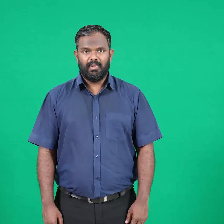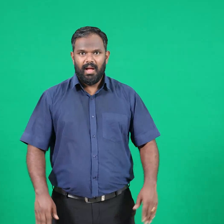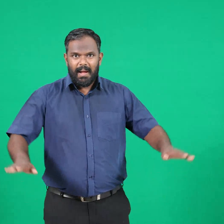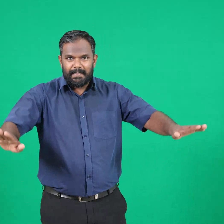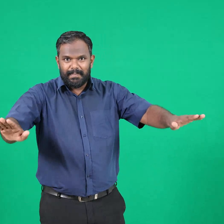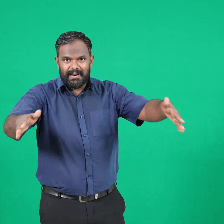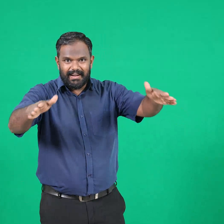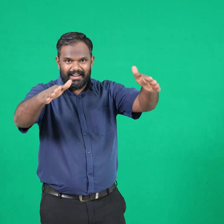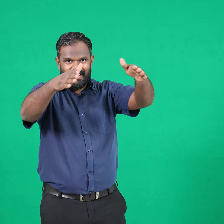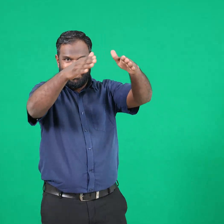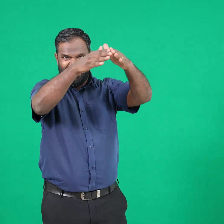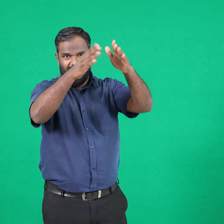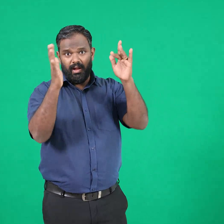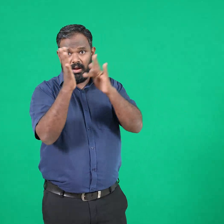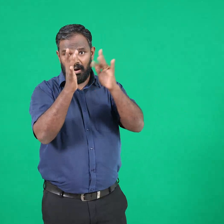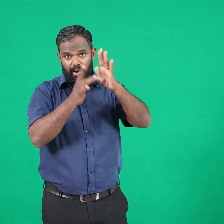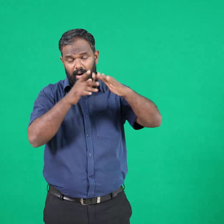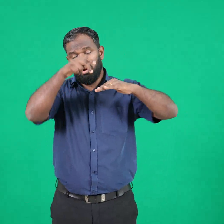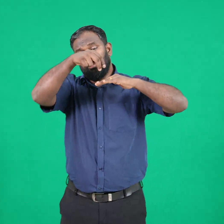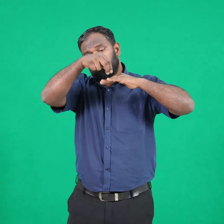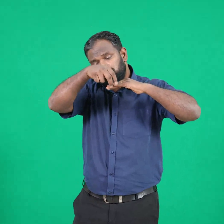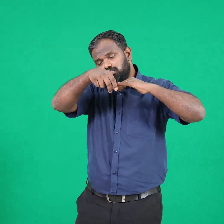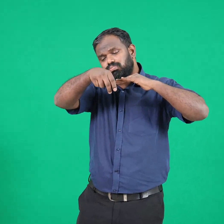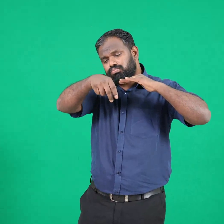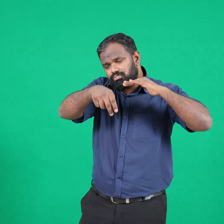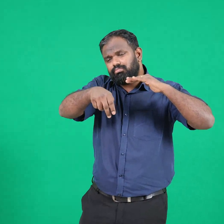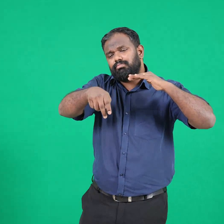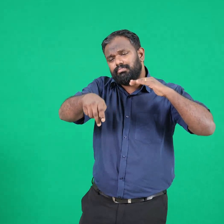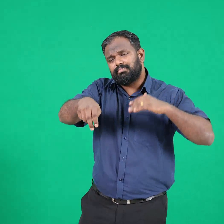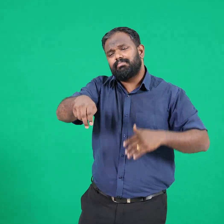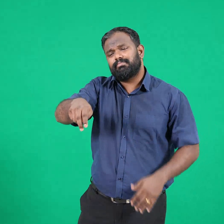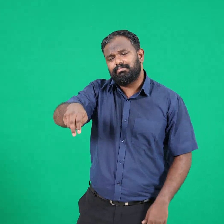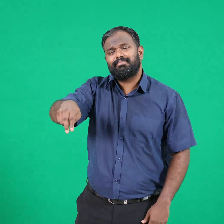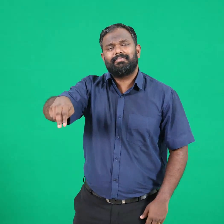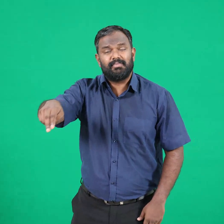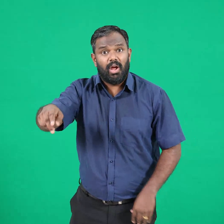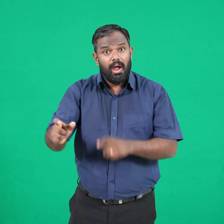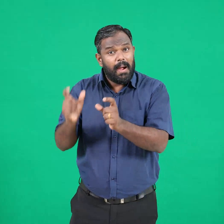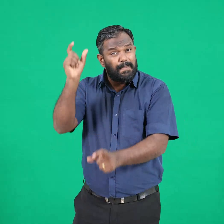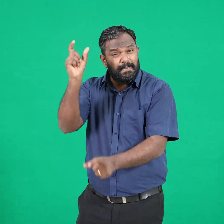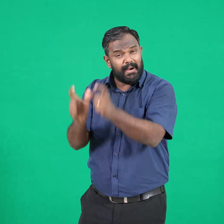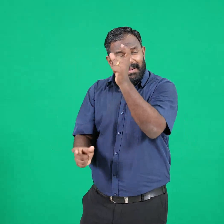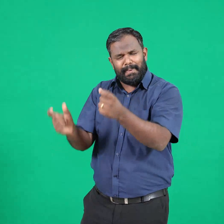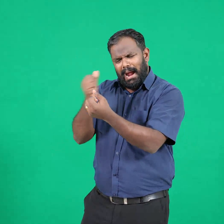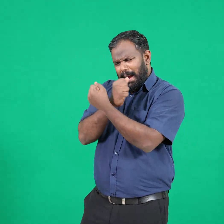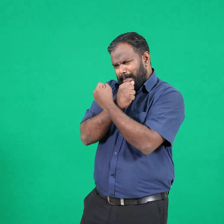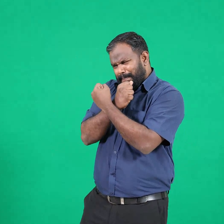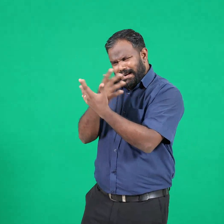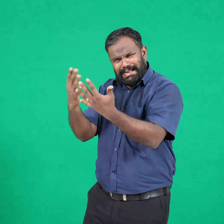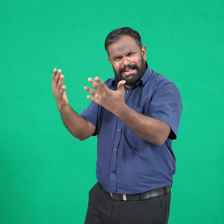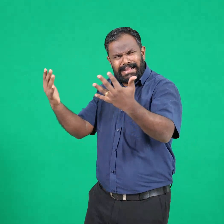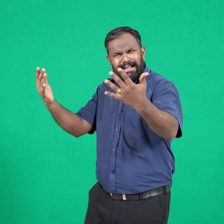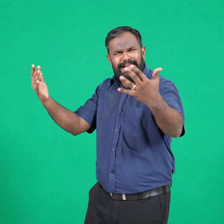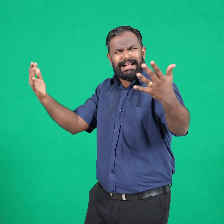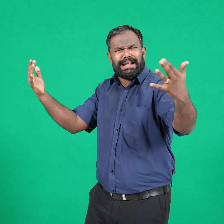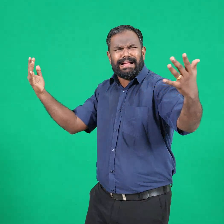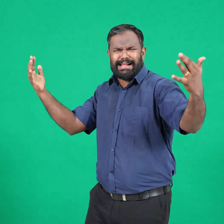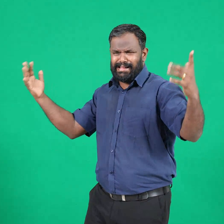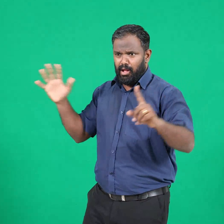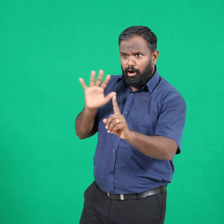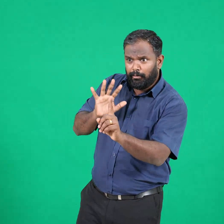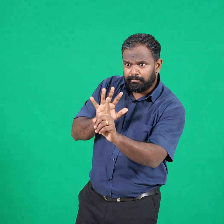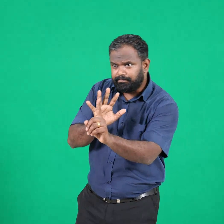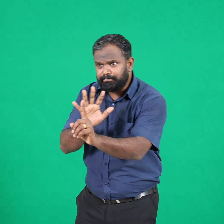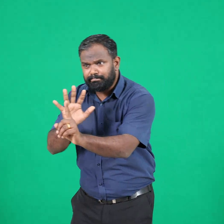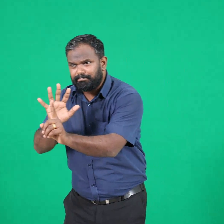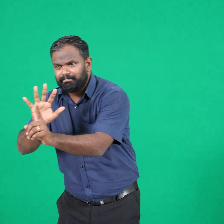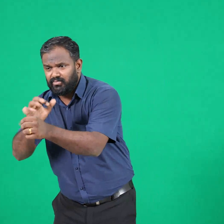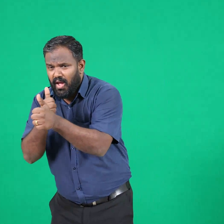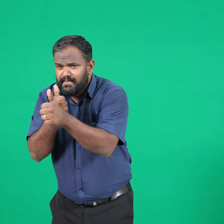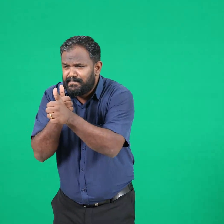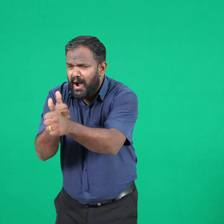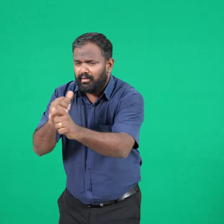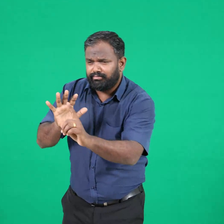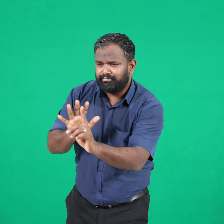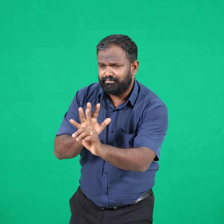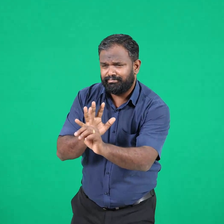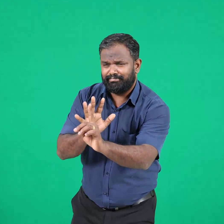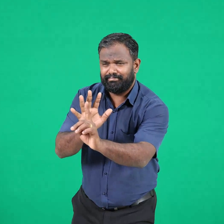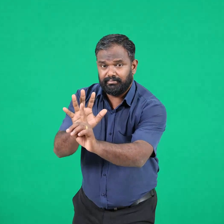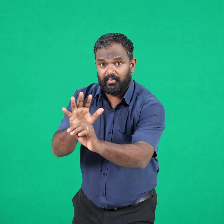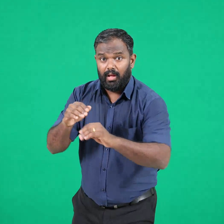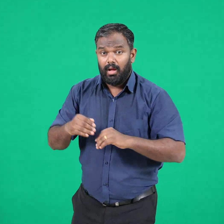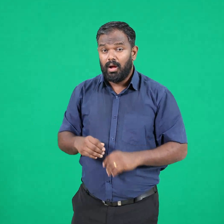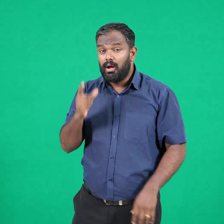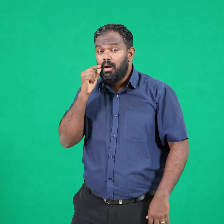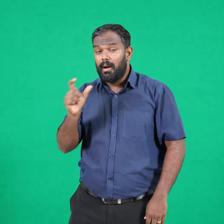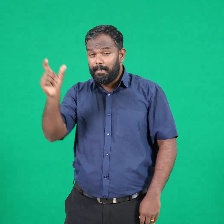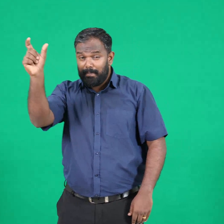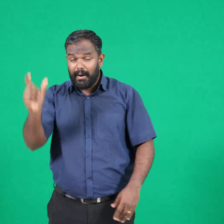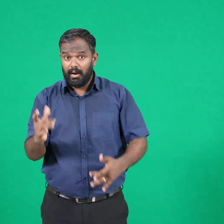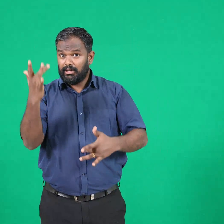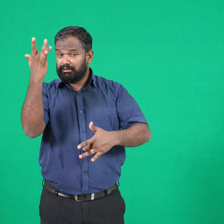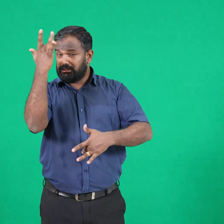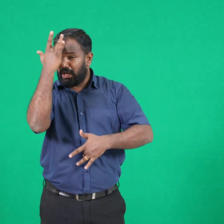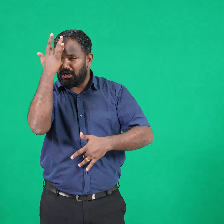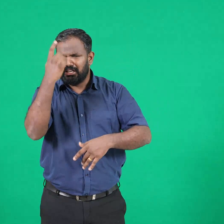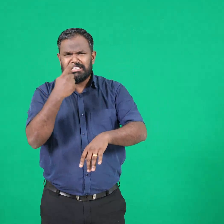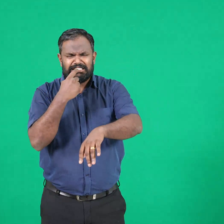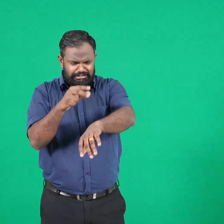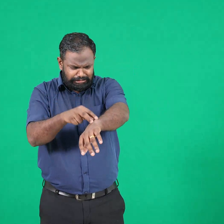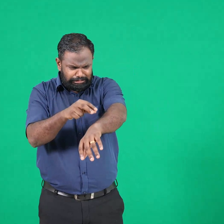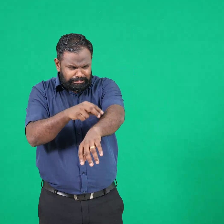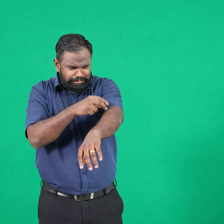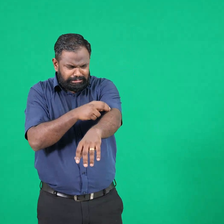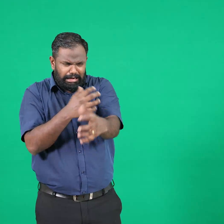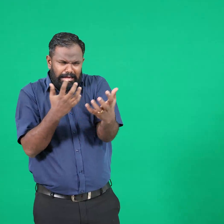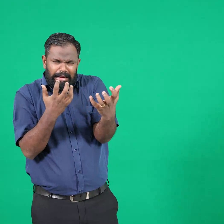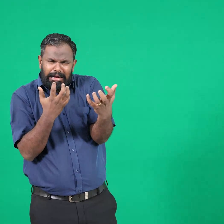When Jesus came down from the mountain, large crowds followed Him.